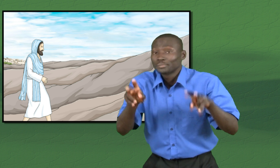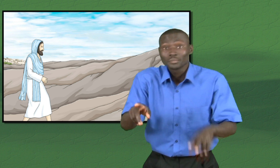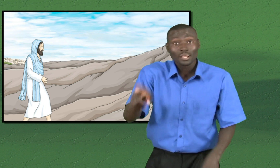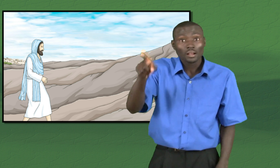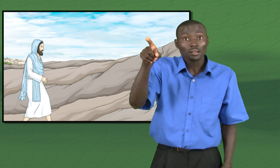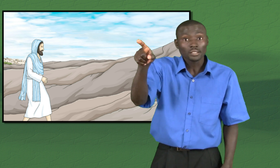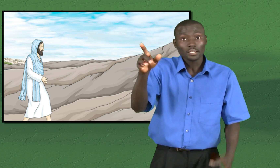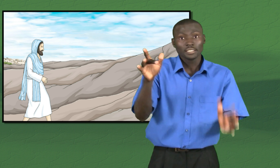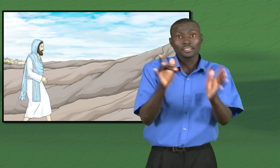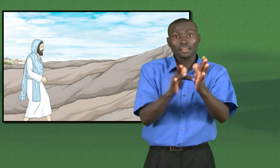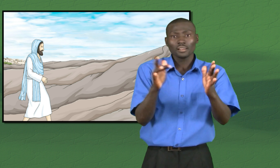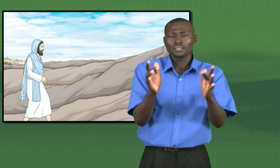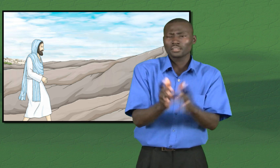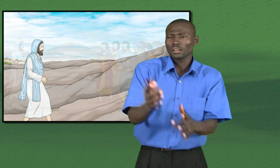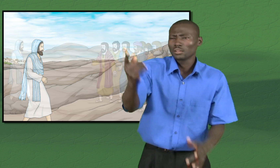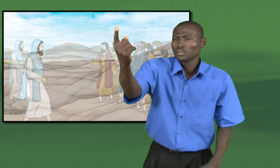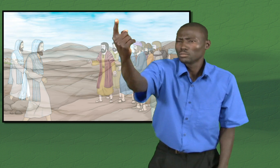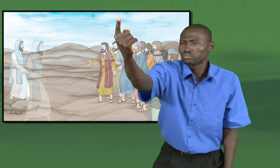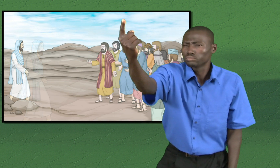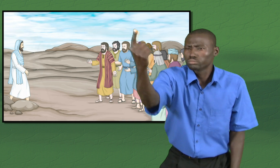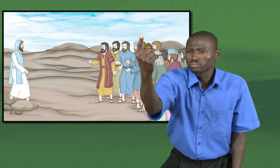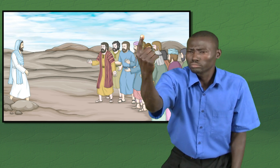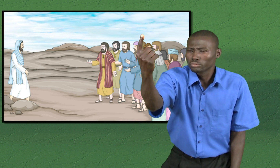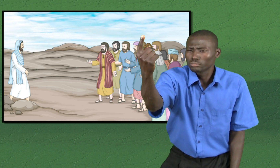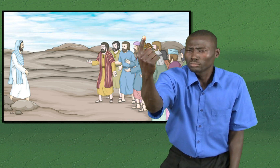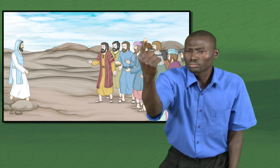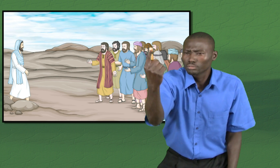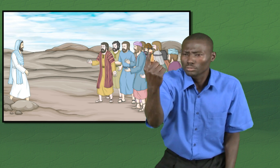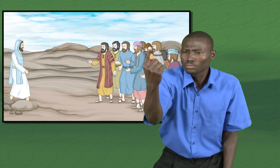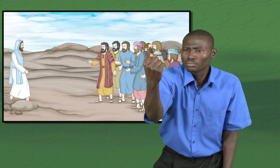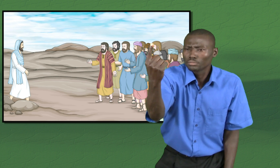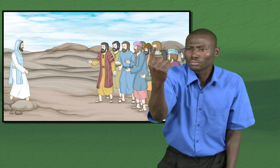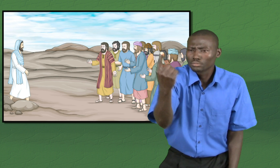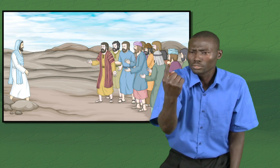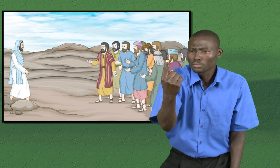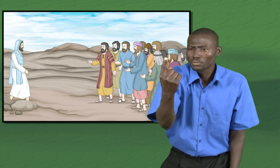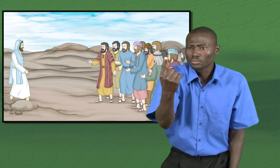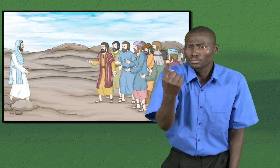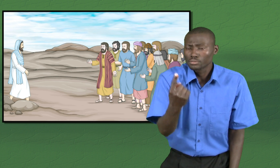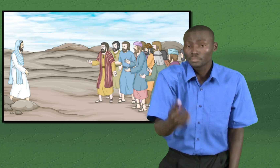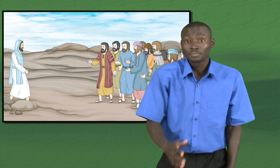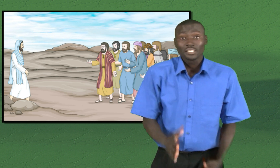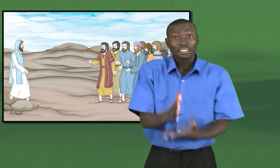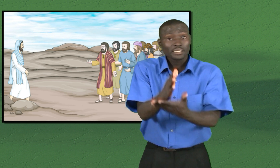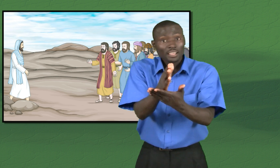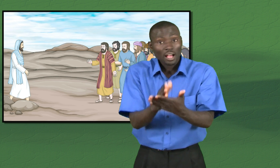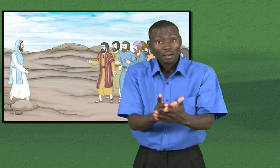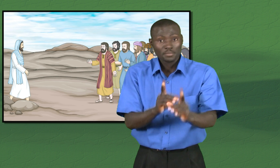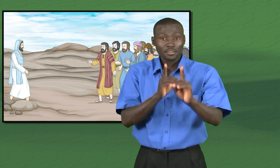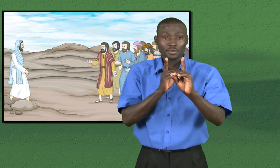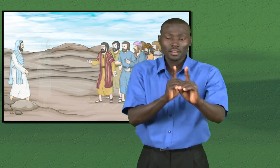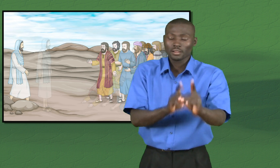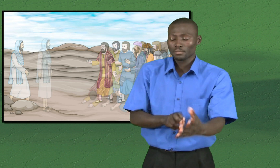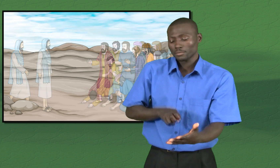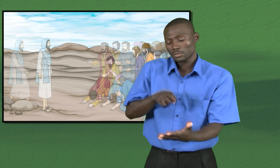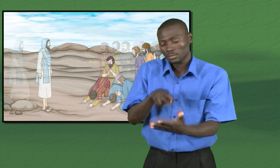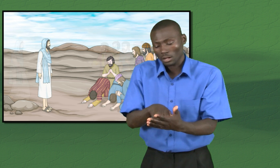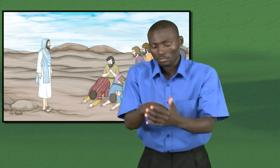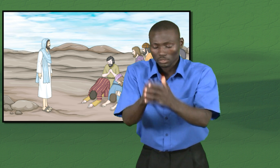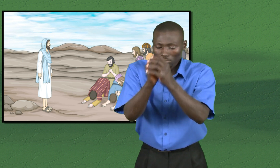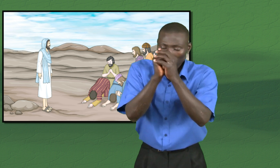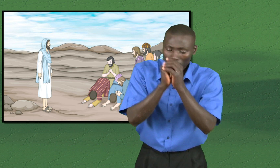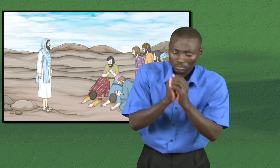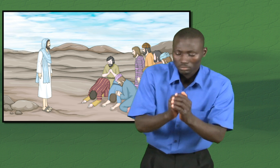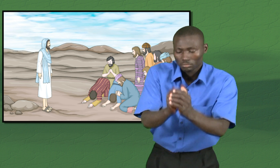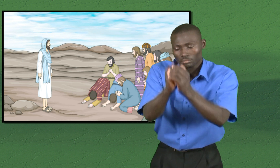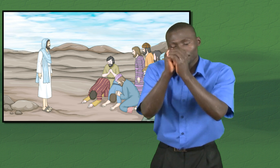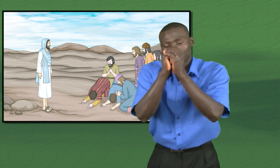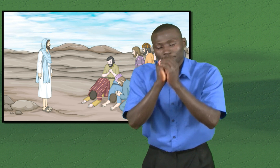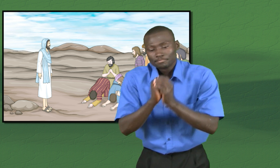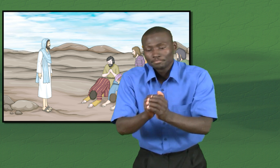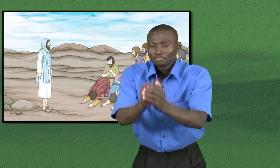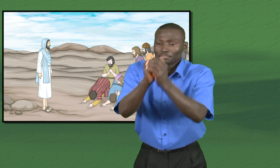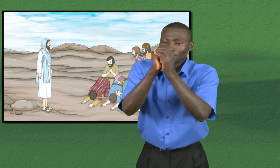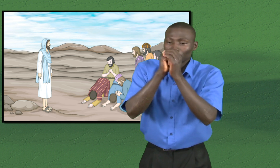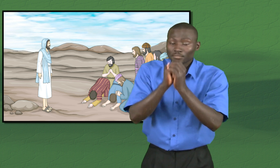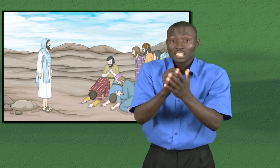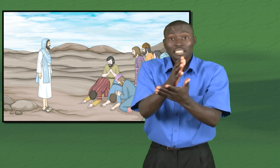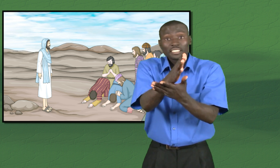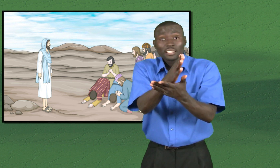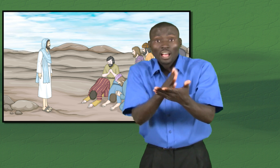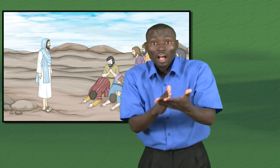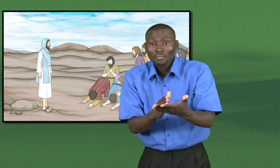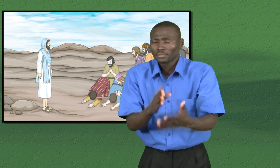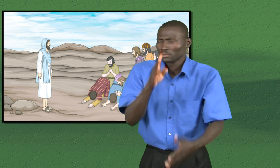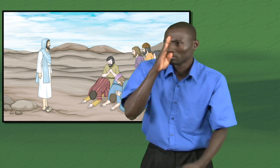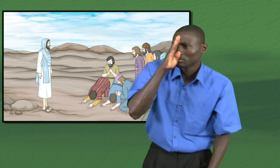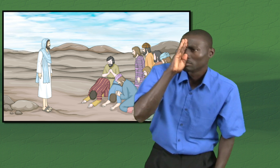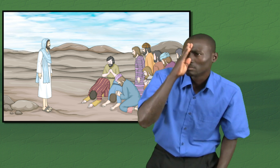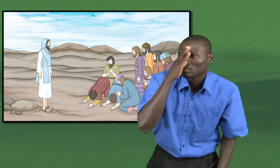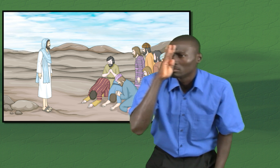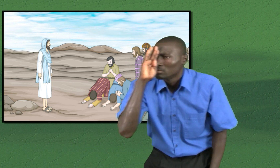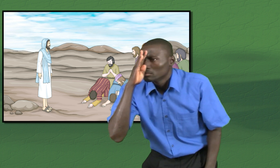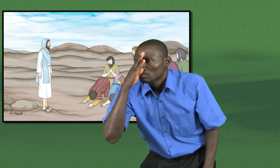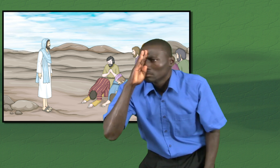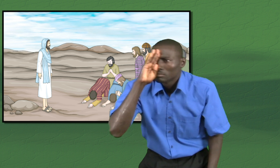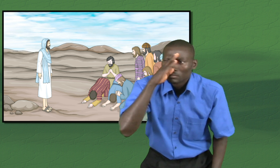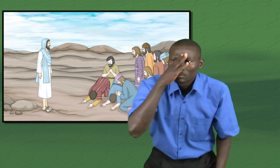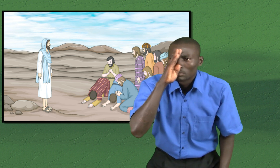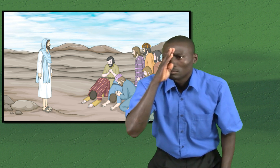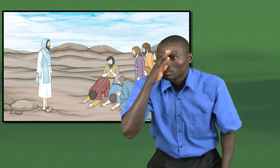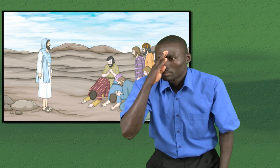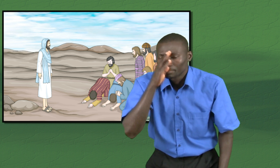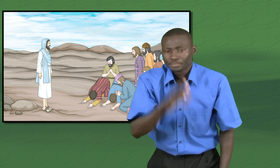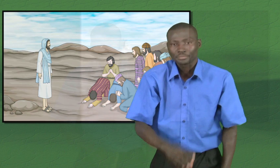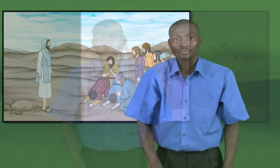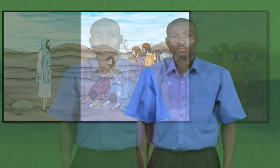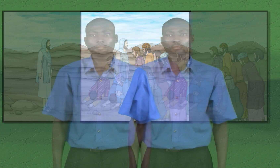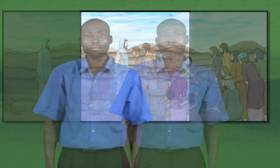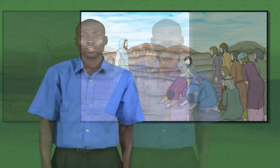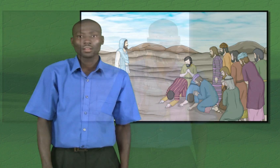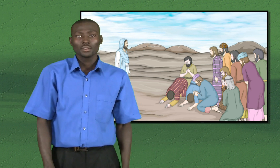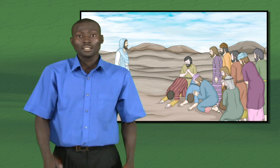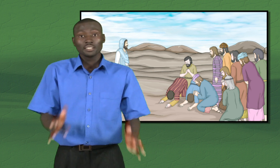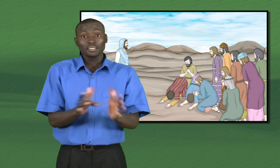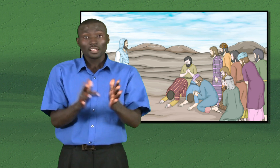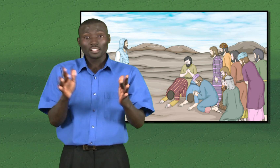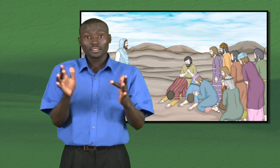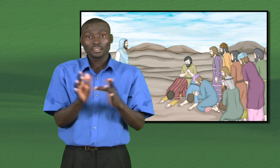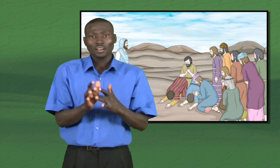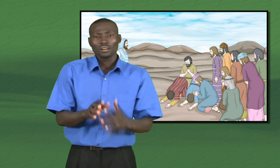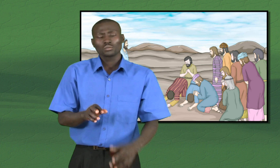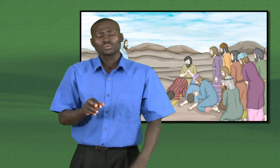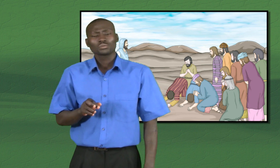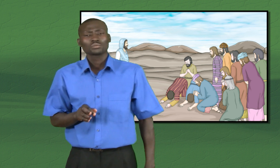When they saw Him, they worshiped Him, but some doubted.